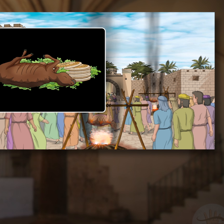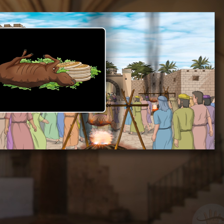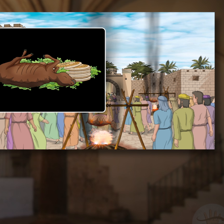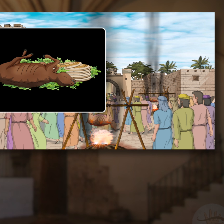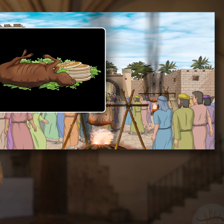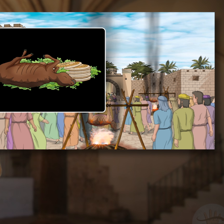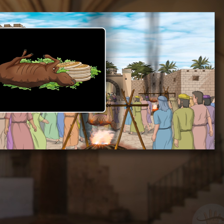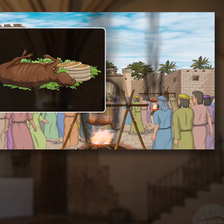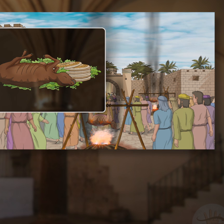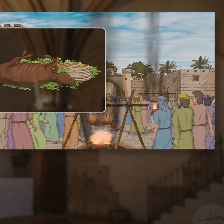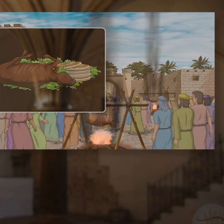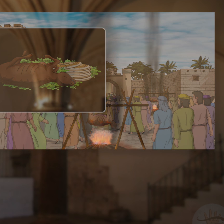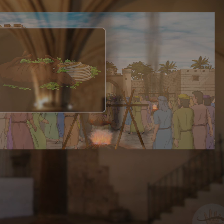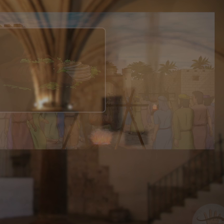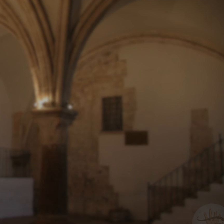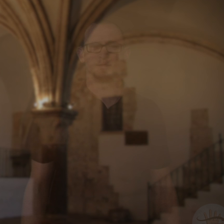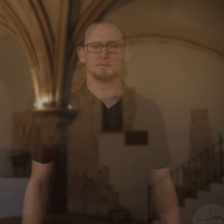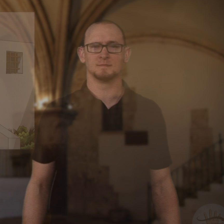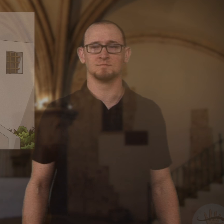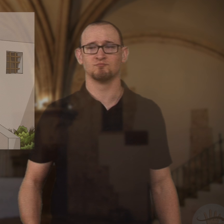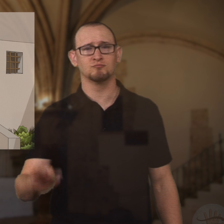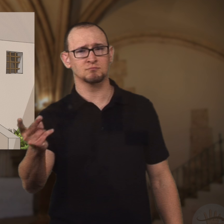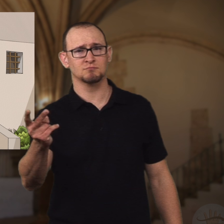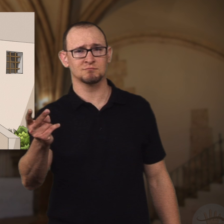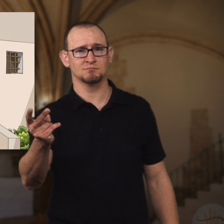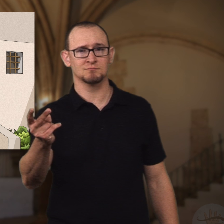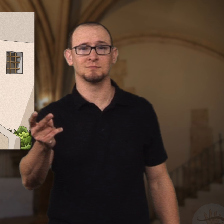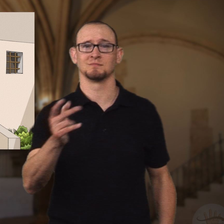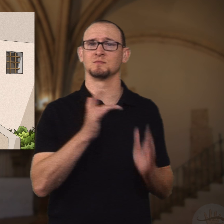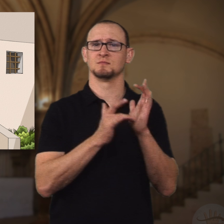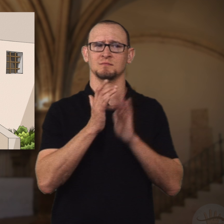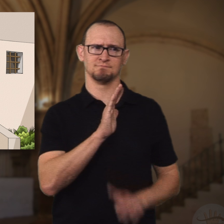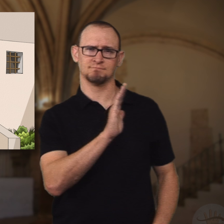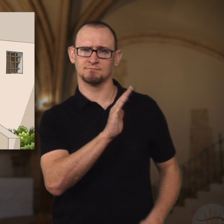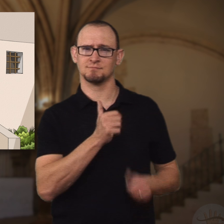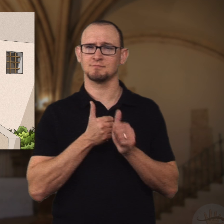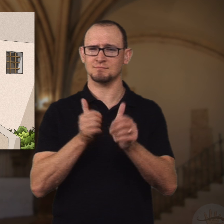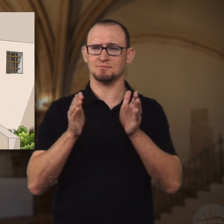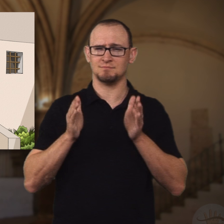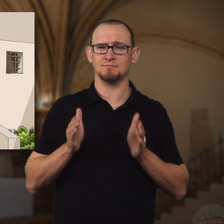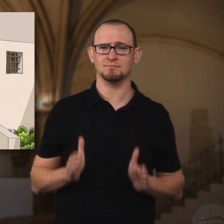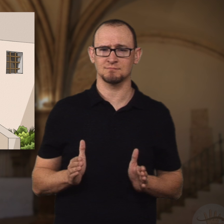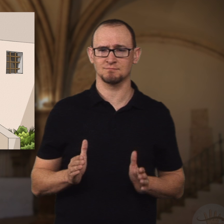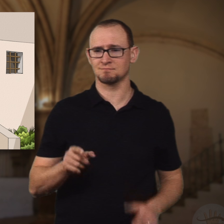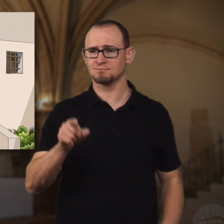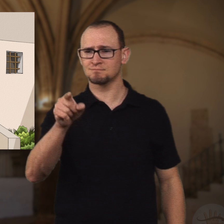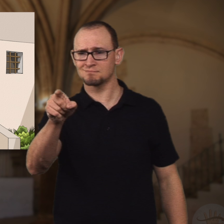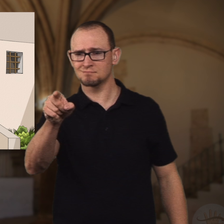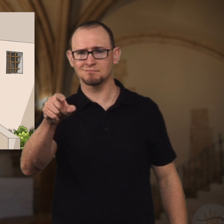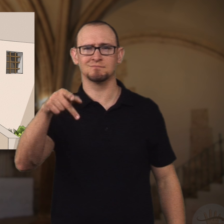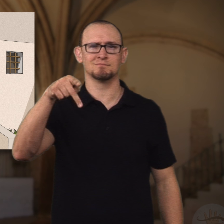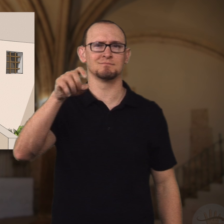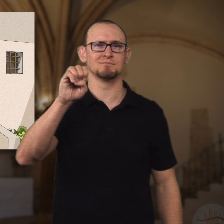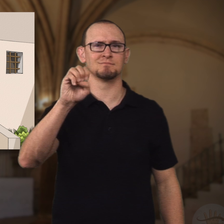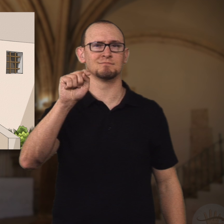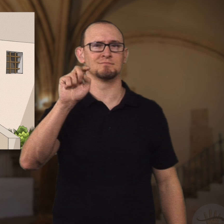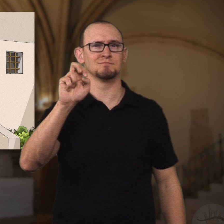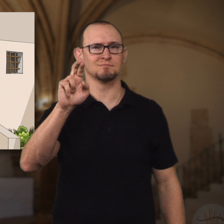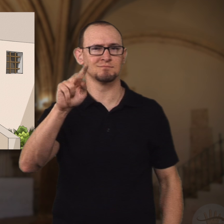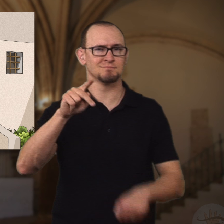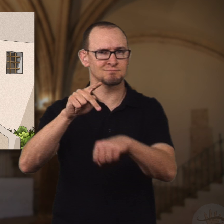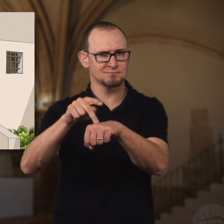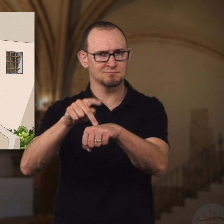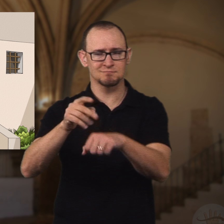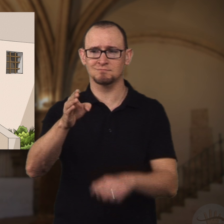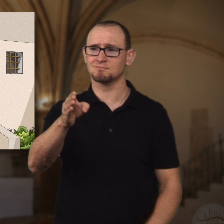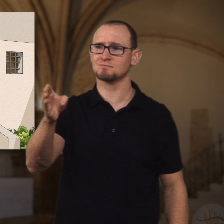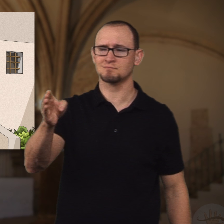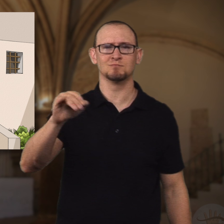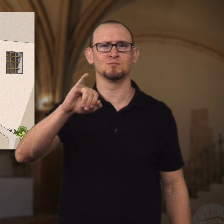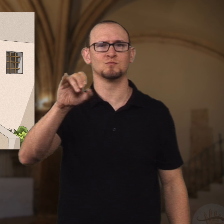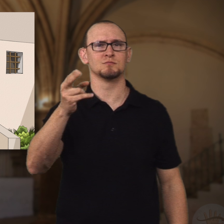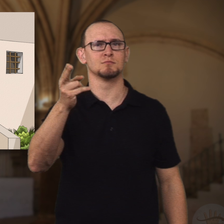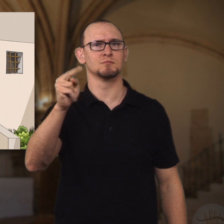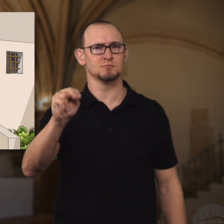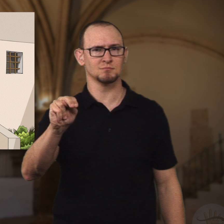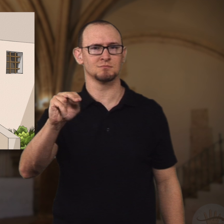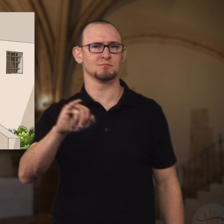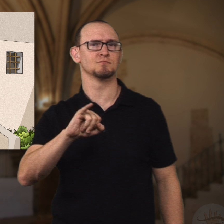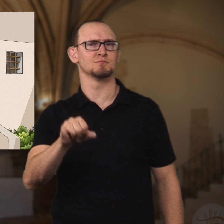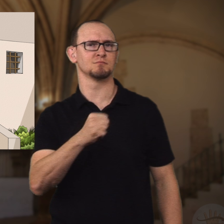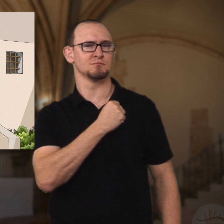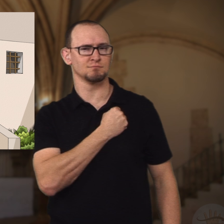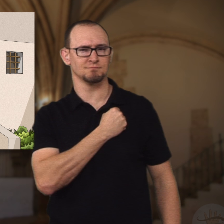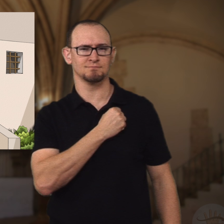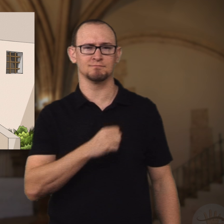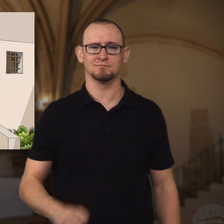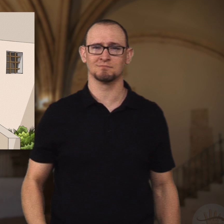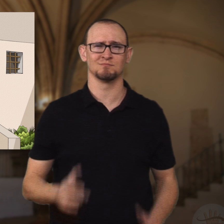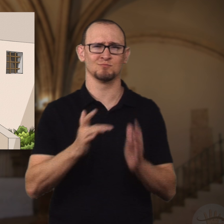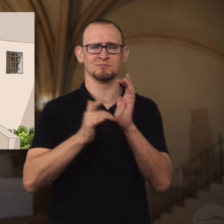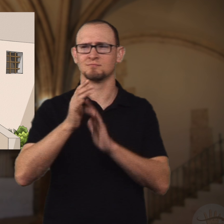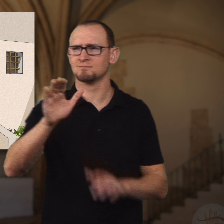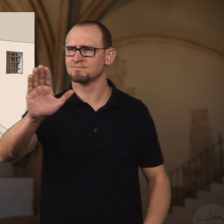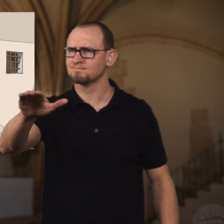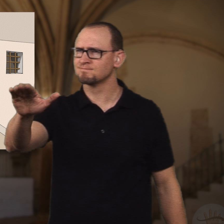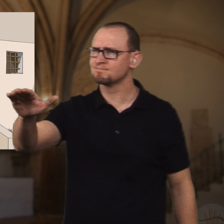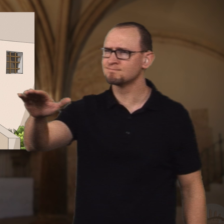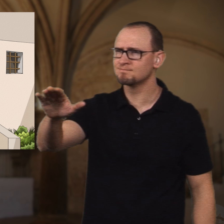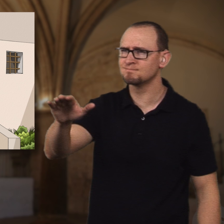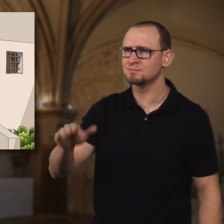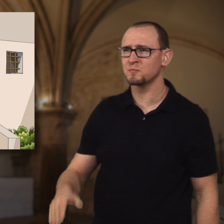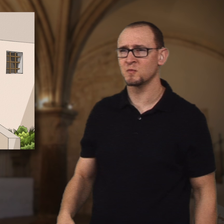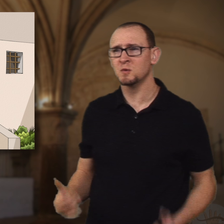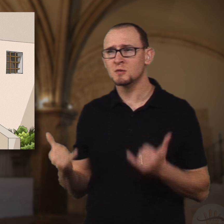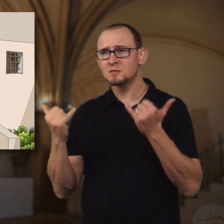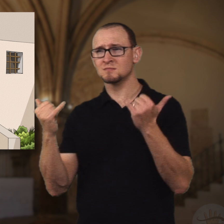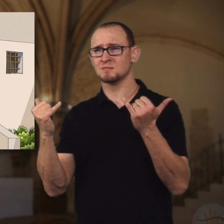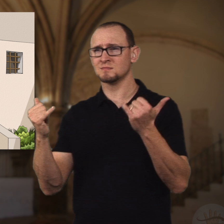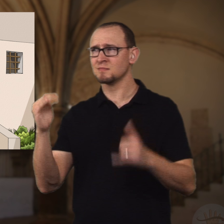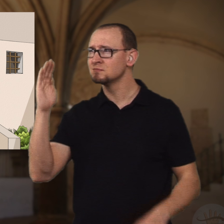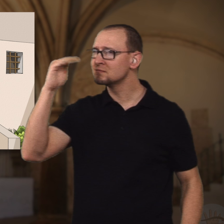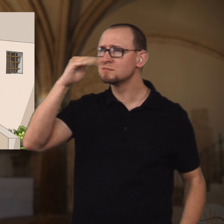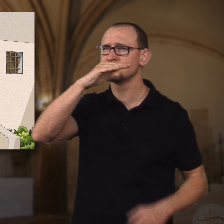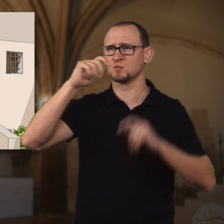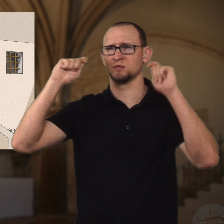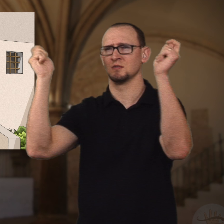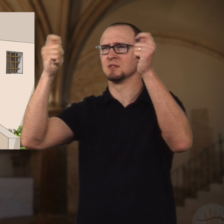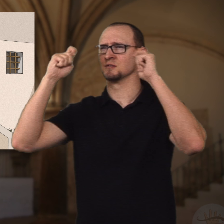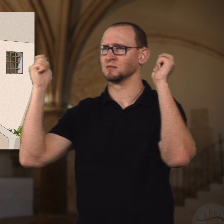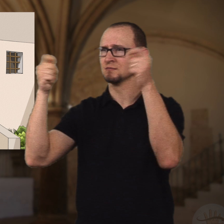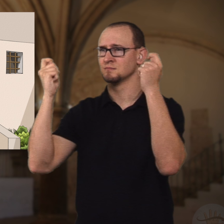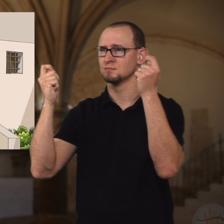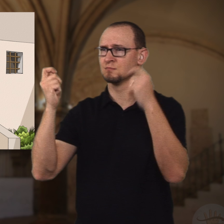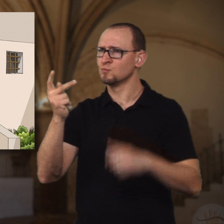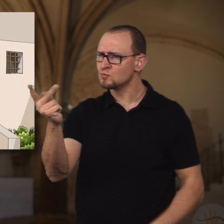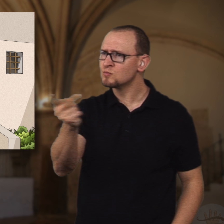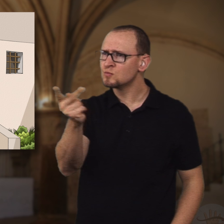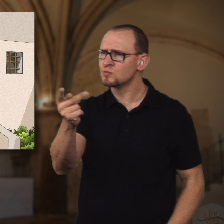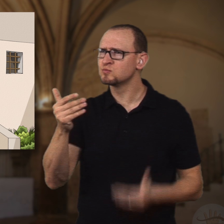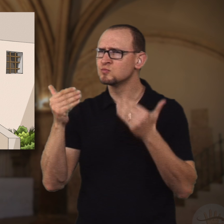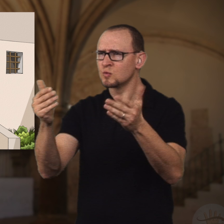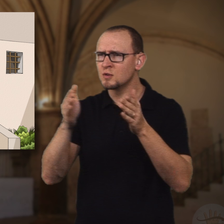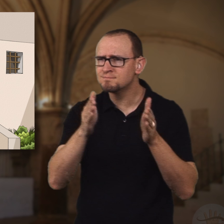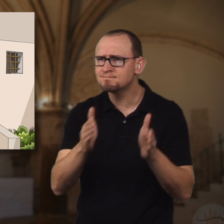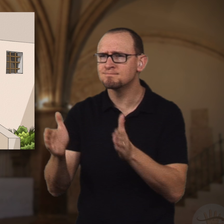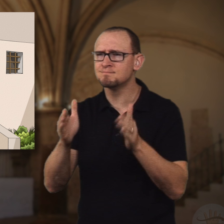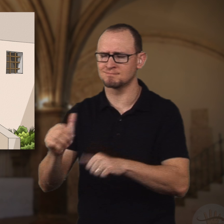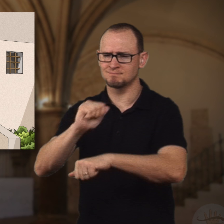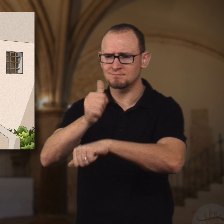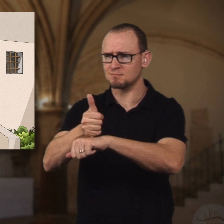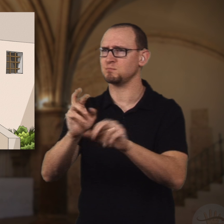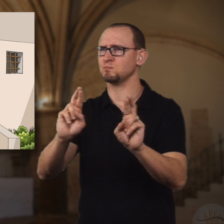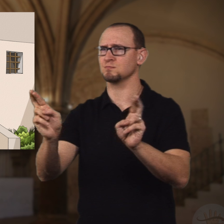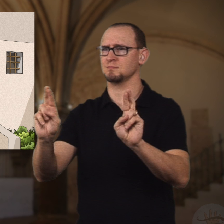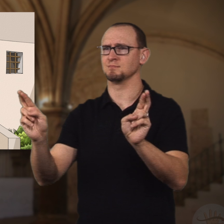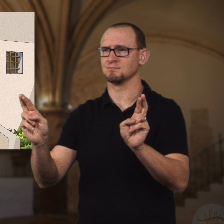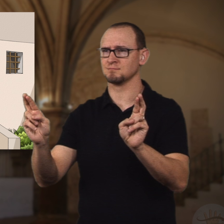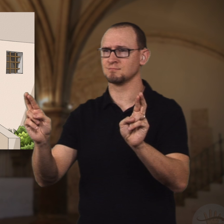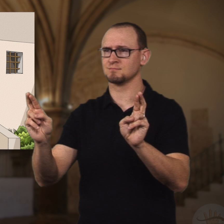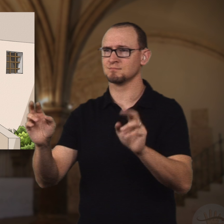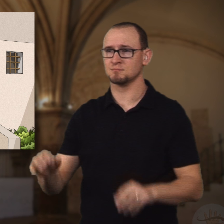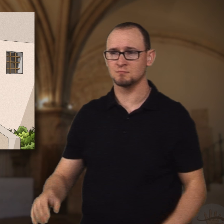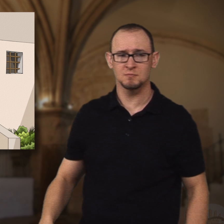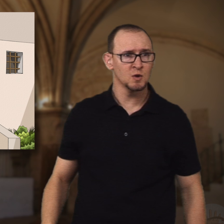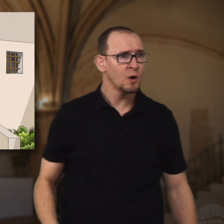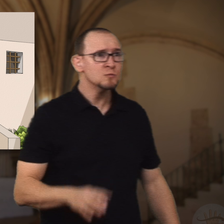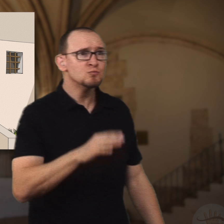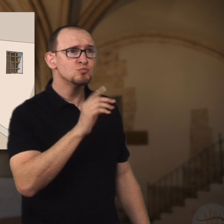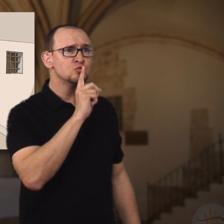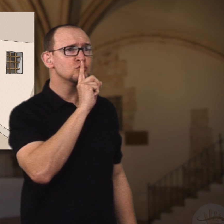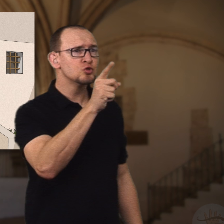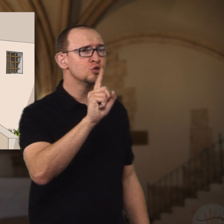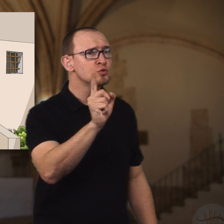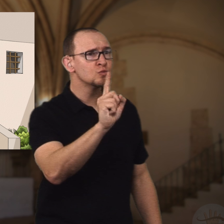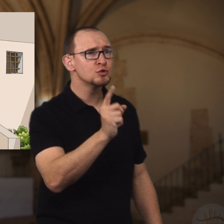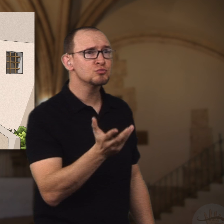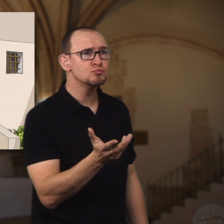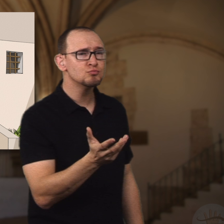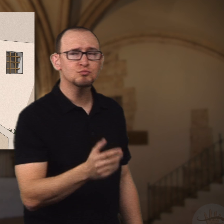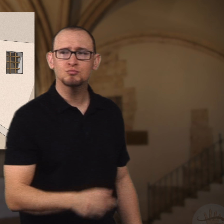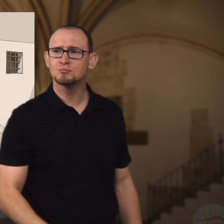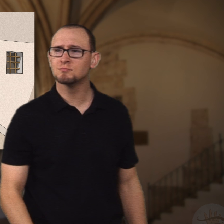Jesus sent Peter and John, saying, “Go and prepare for us to eat the Passover.” “Where do You want us to prepare it?”